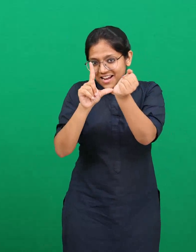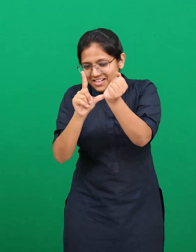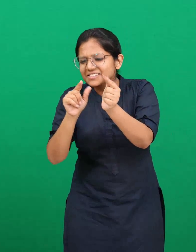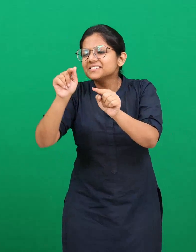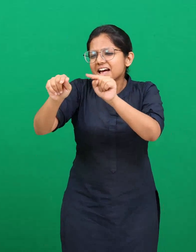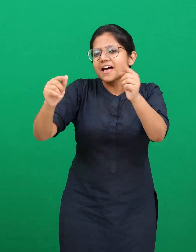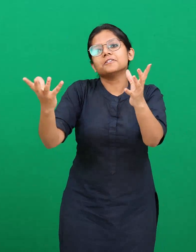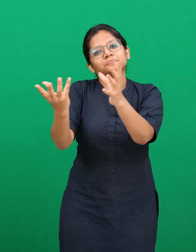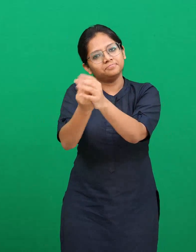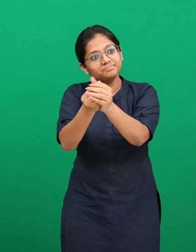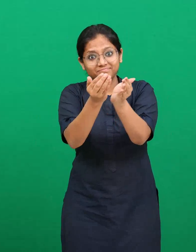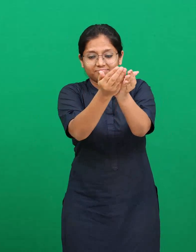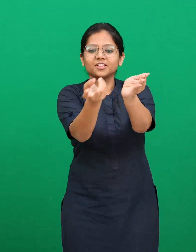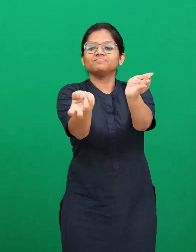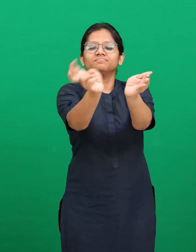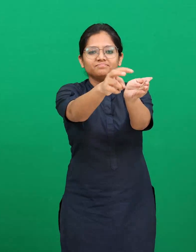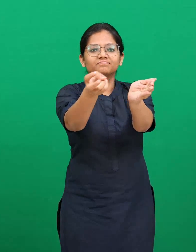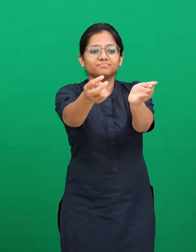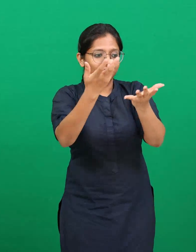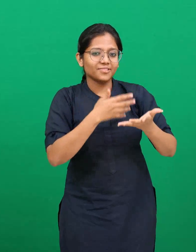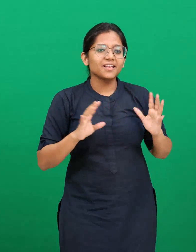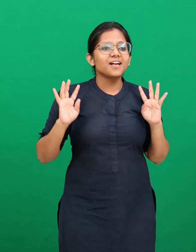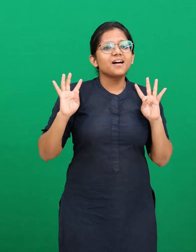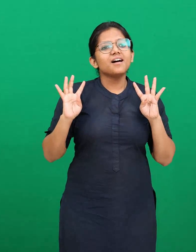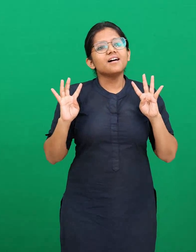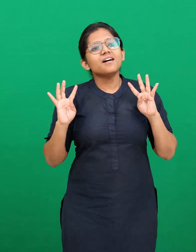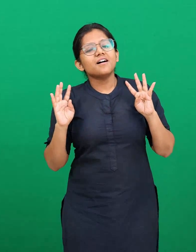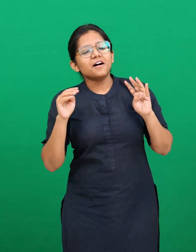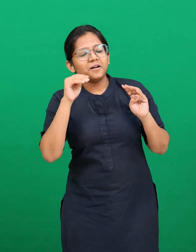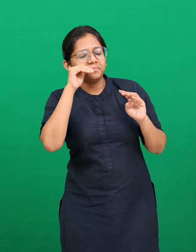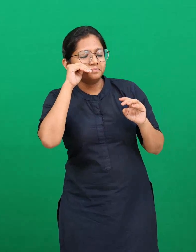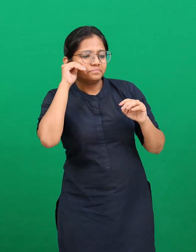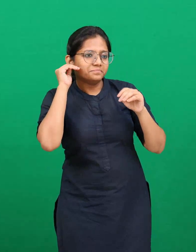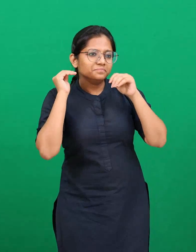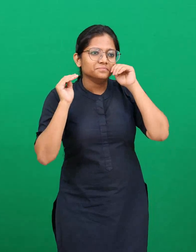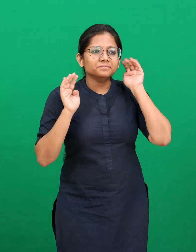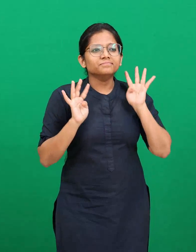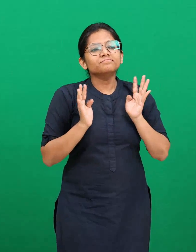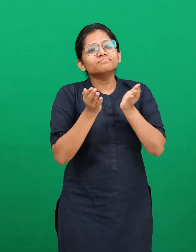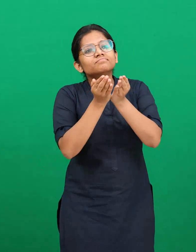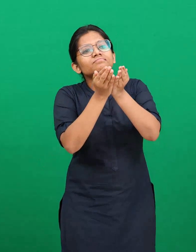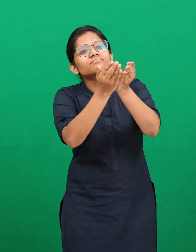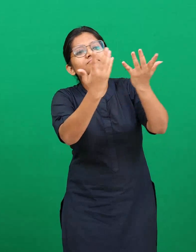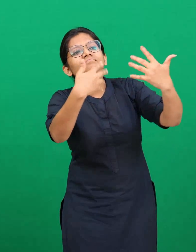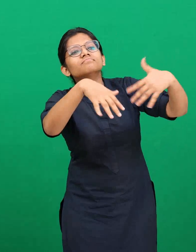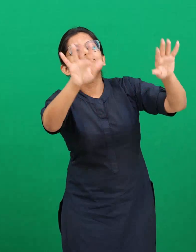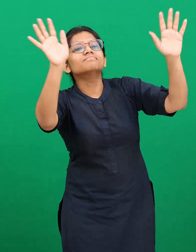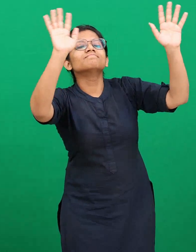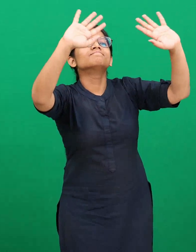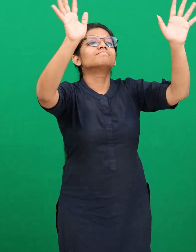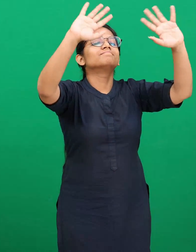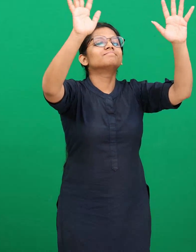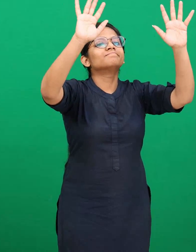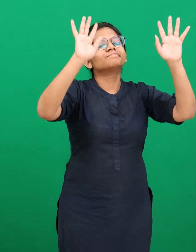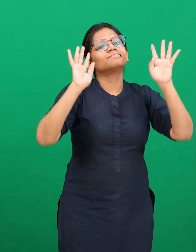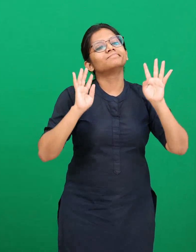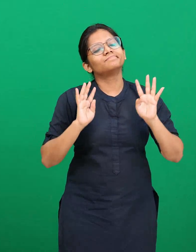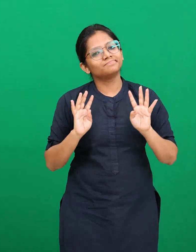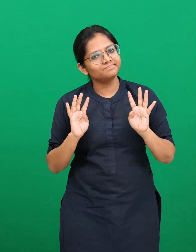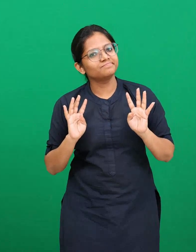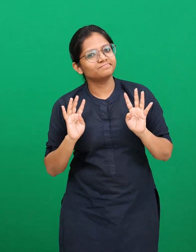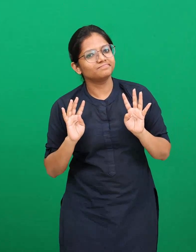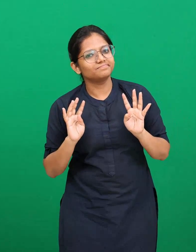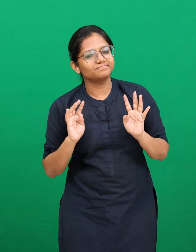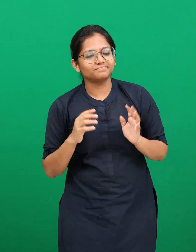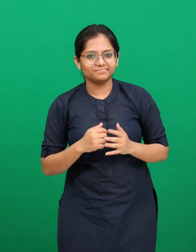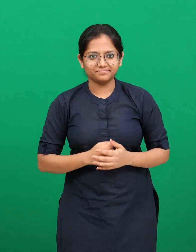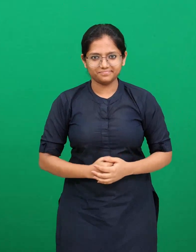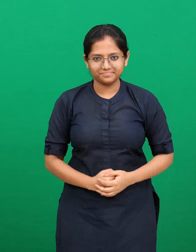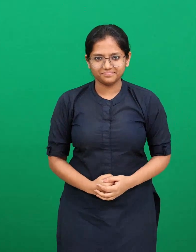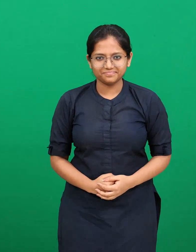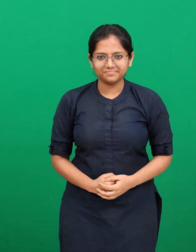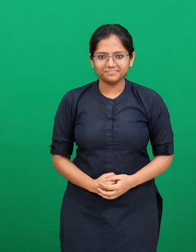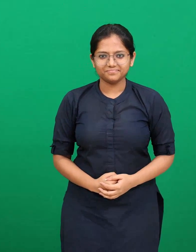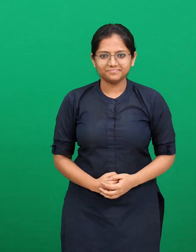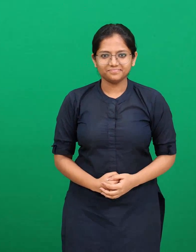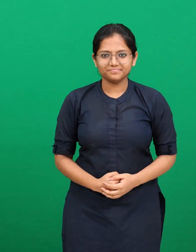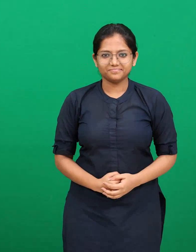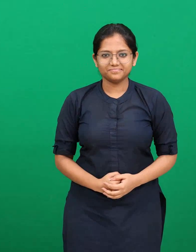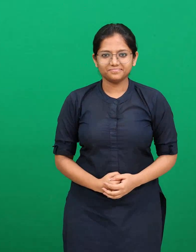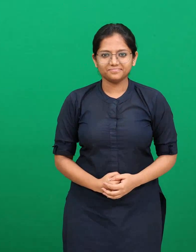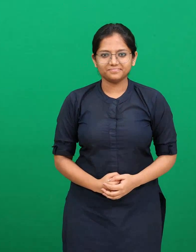Then they accompanied him to the ship.